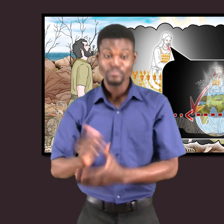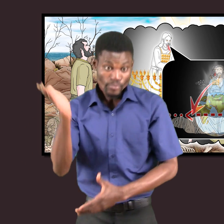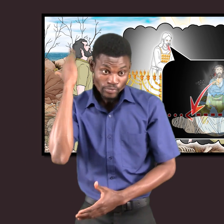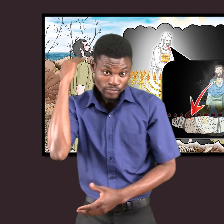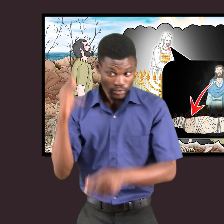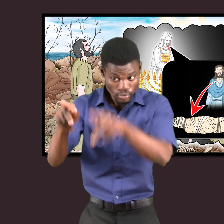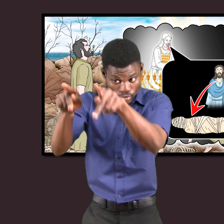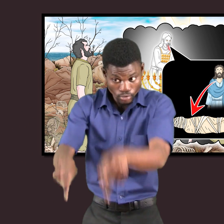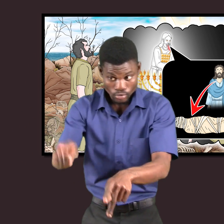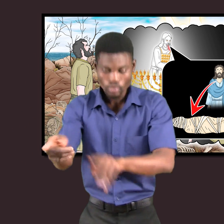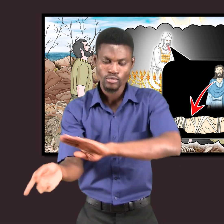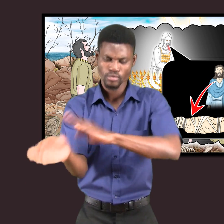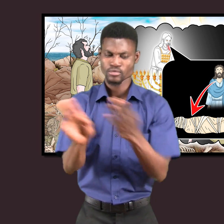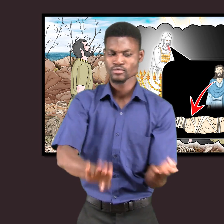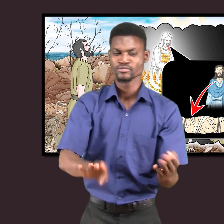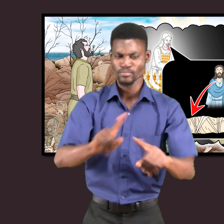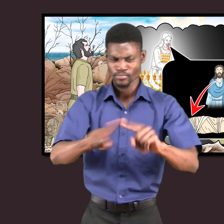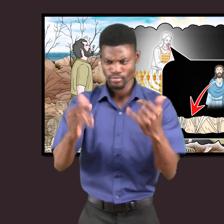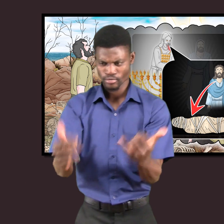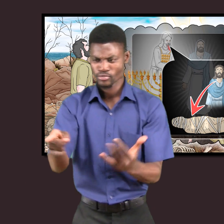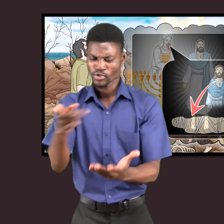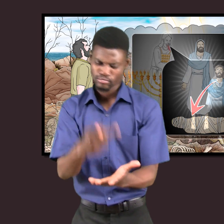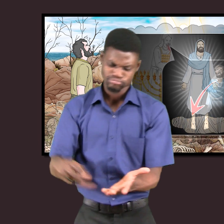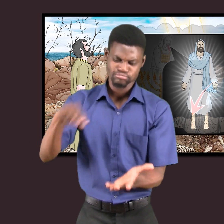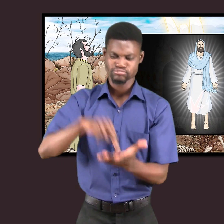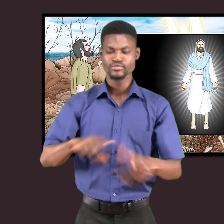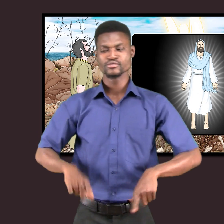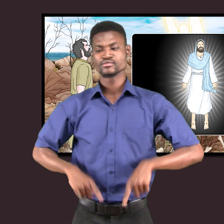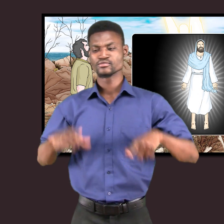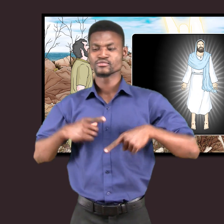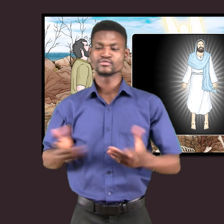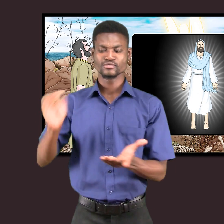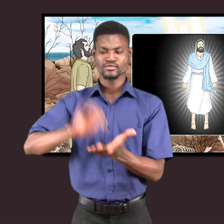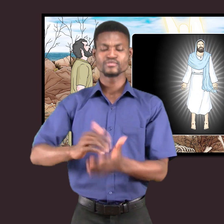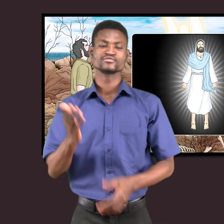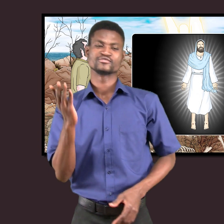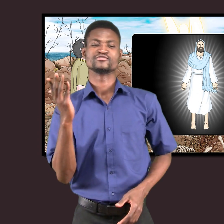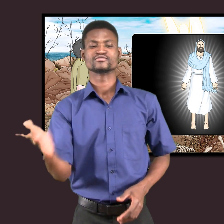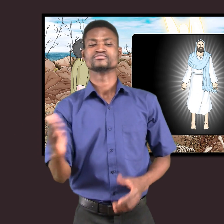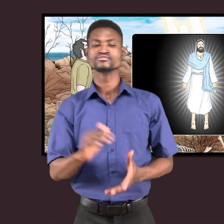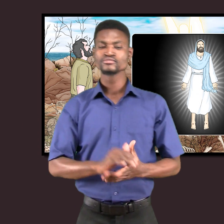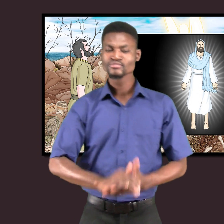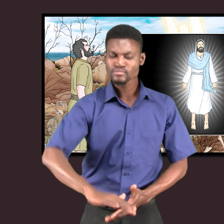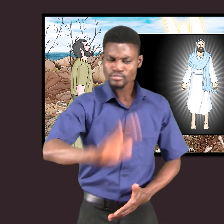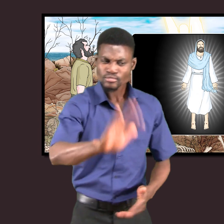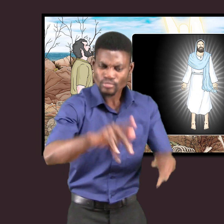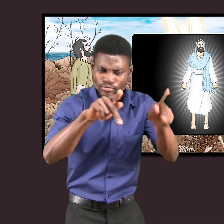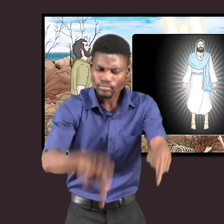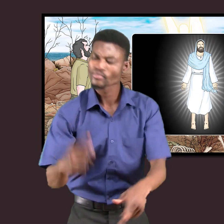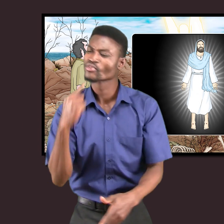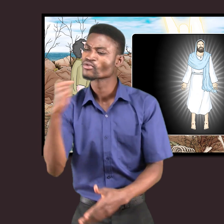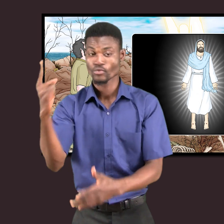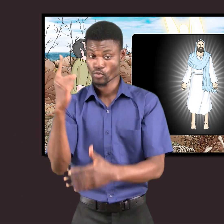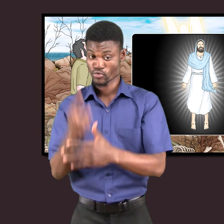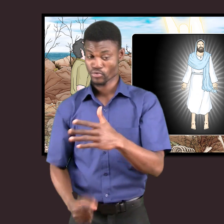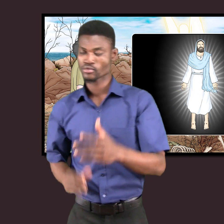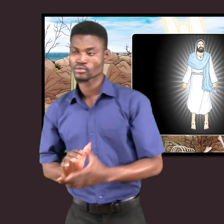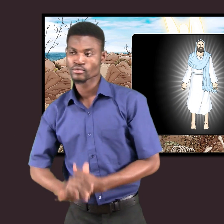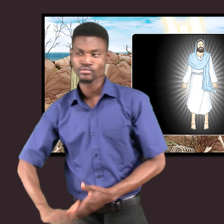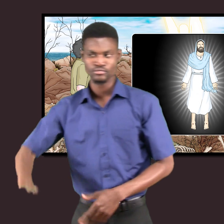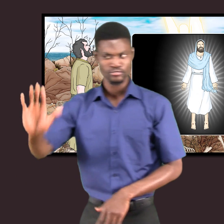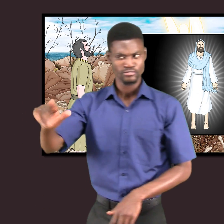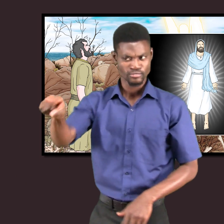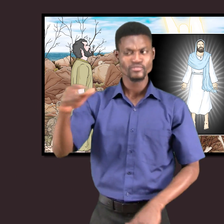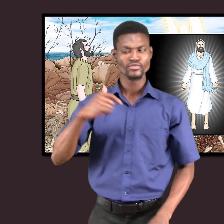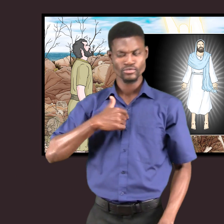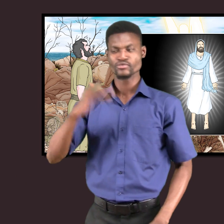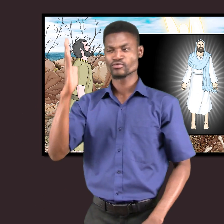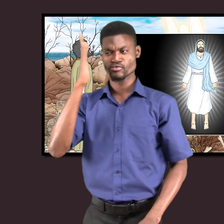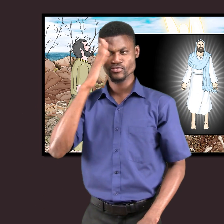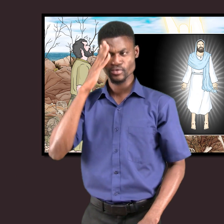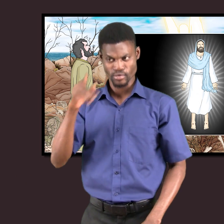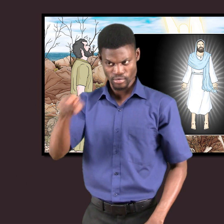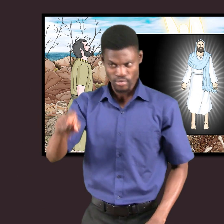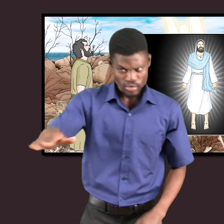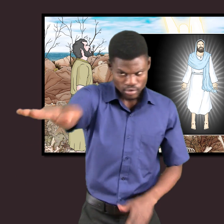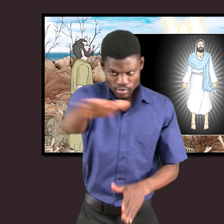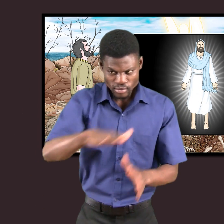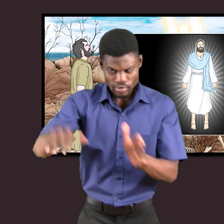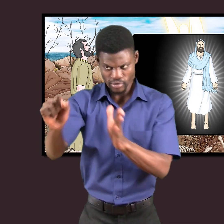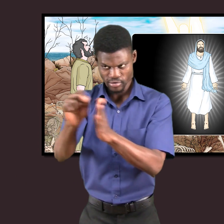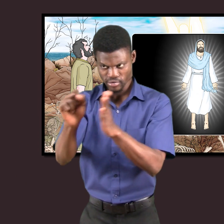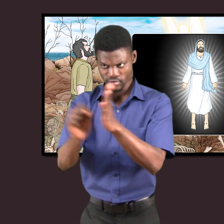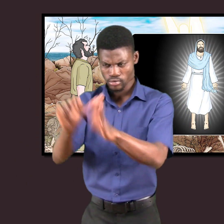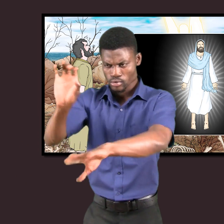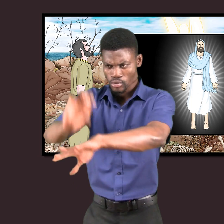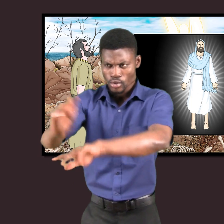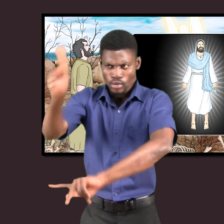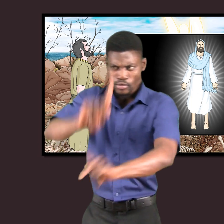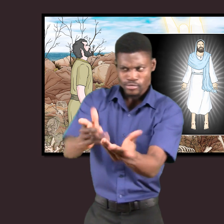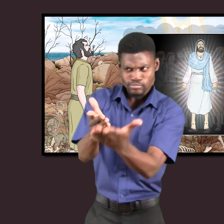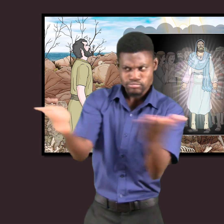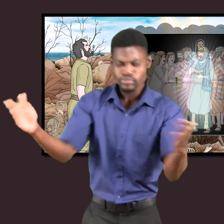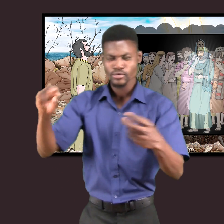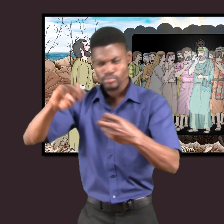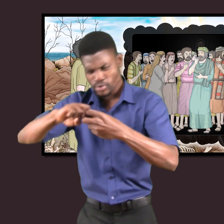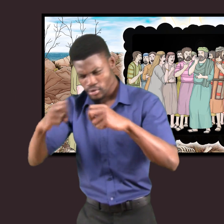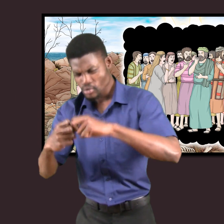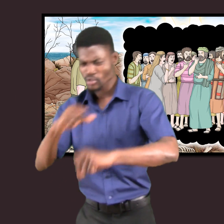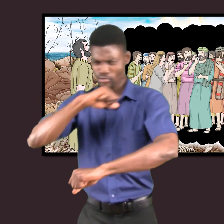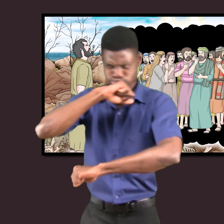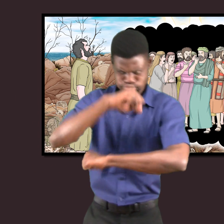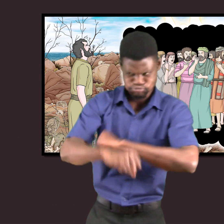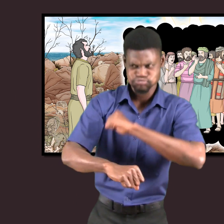I know your affliction and your poverty—though you are rich!